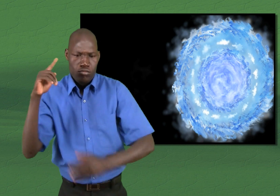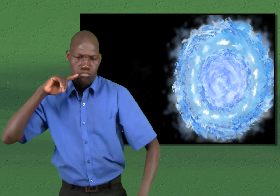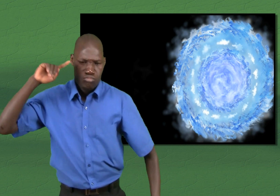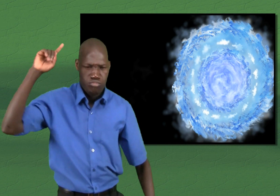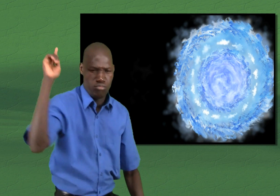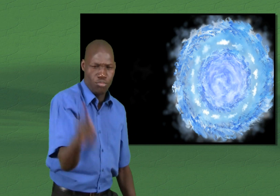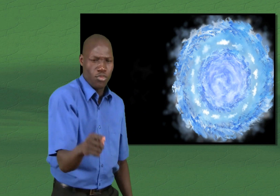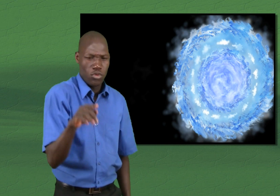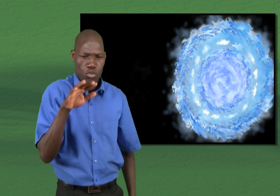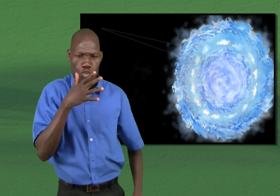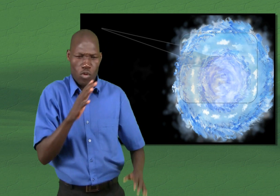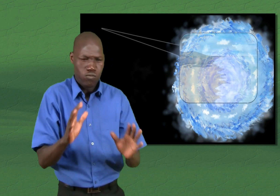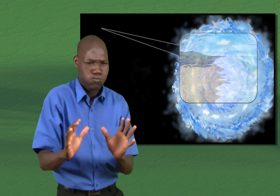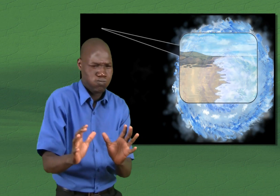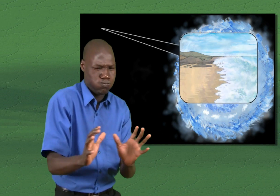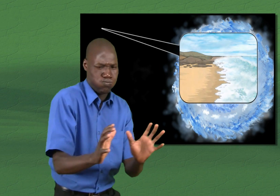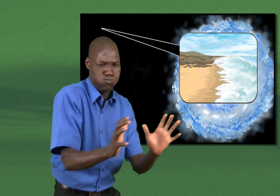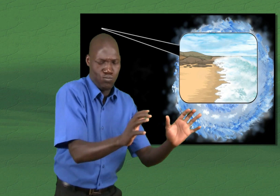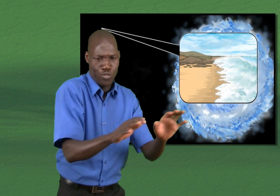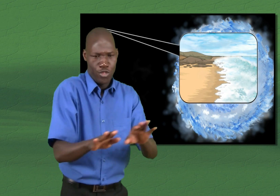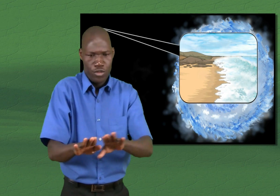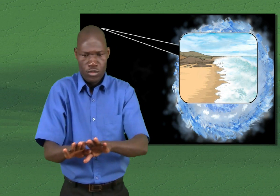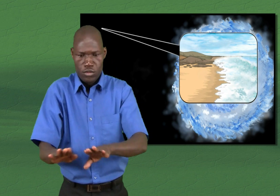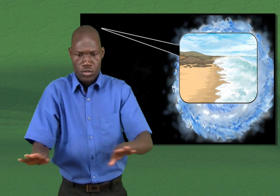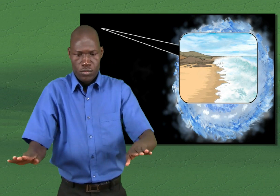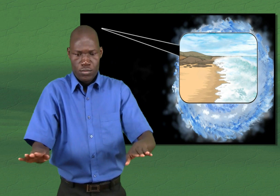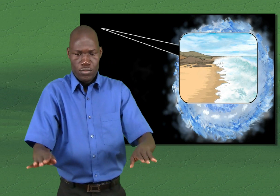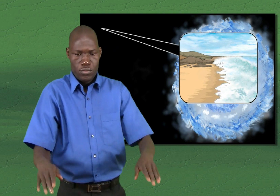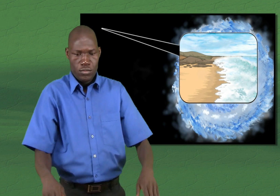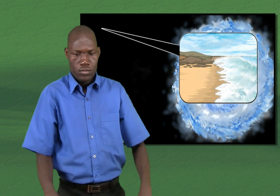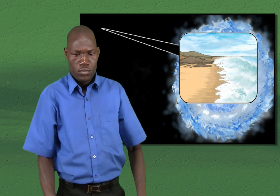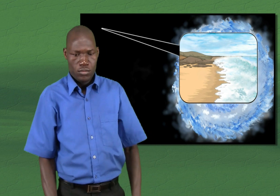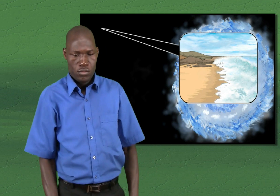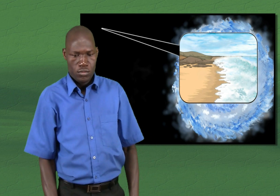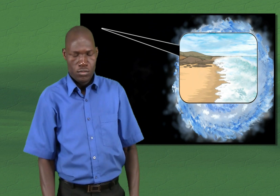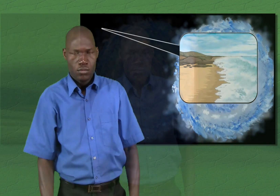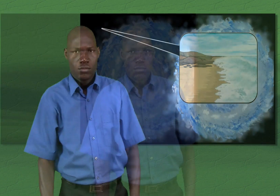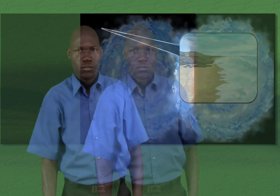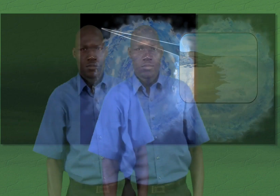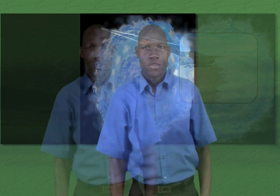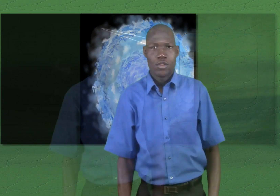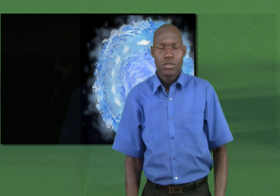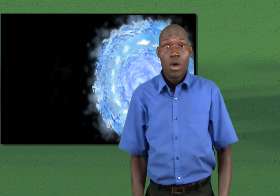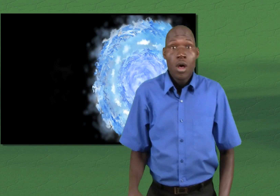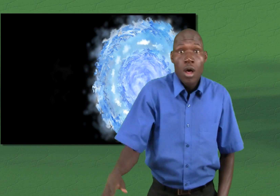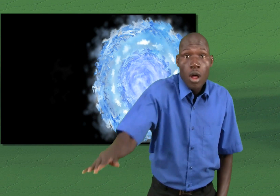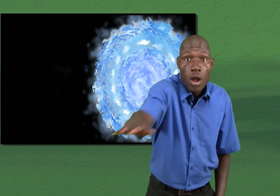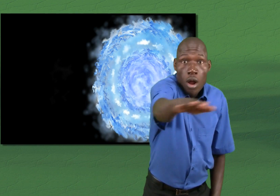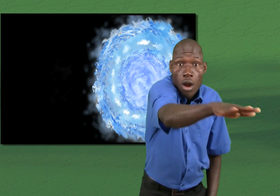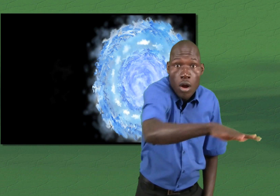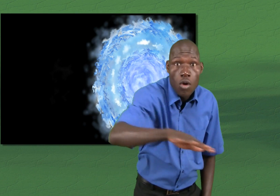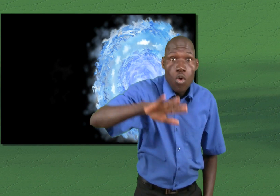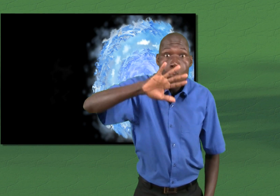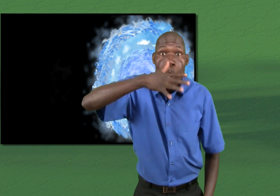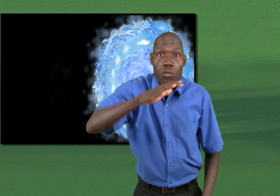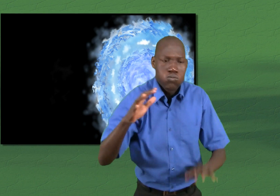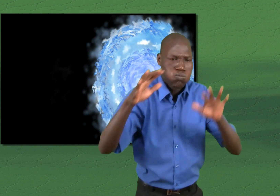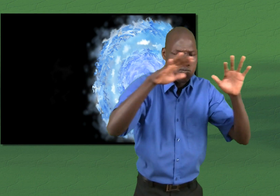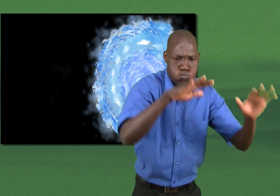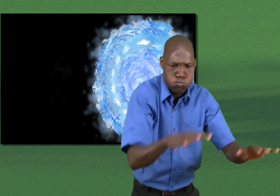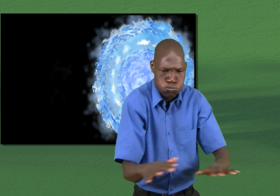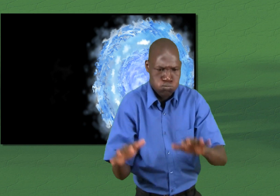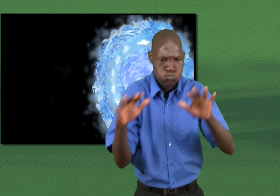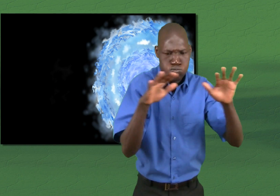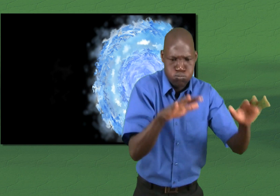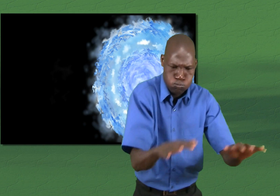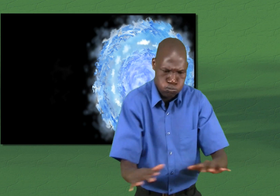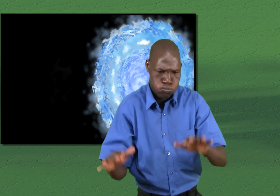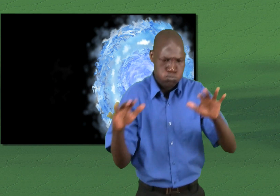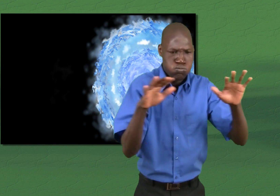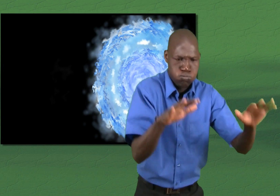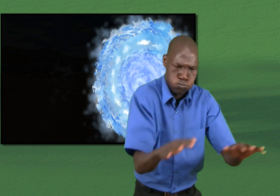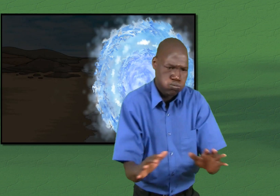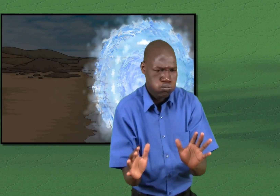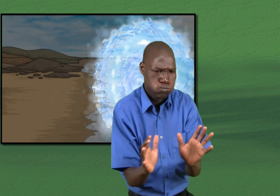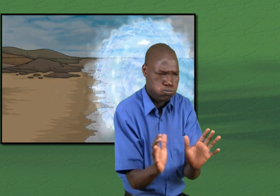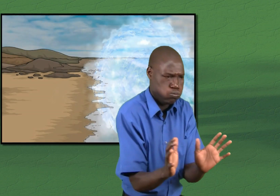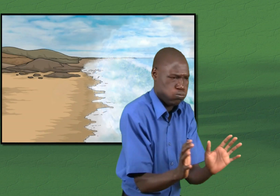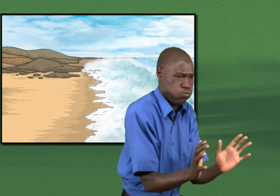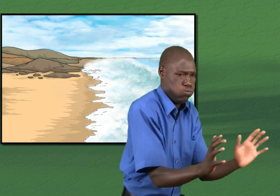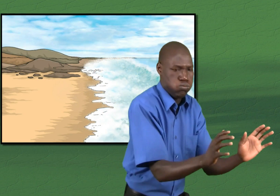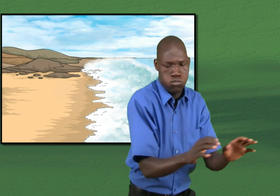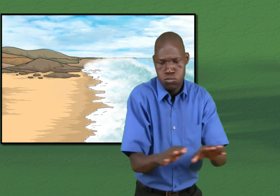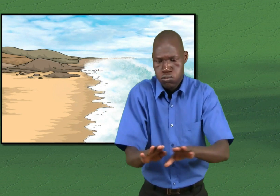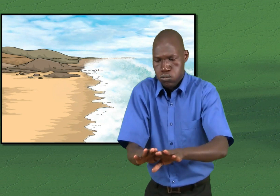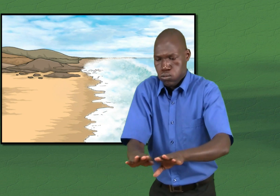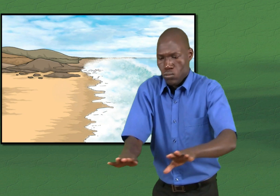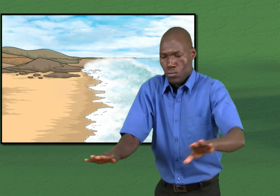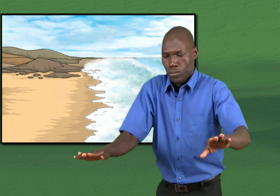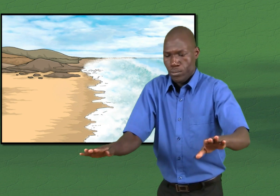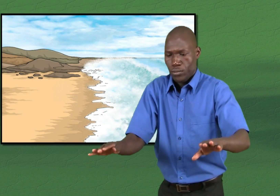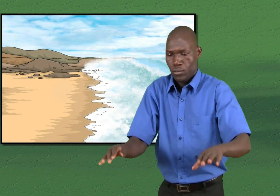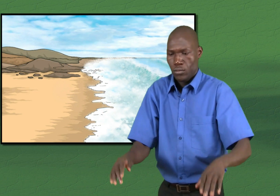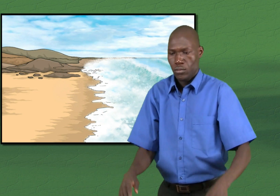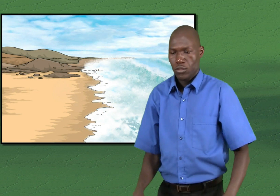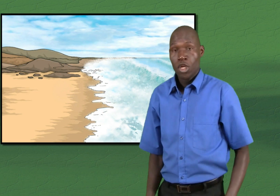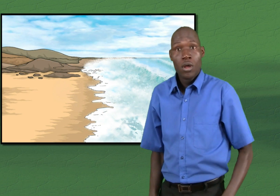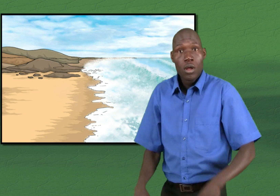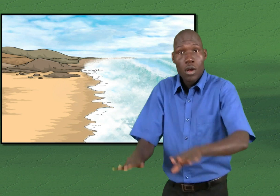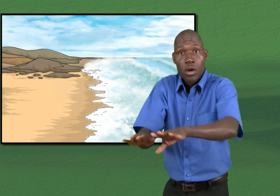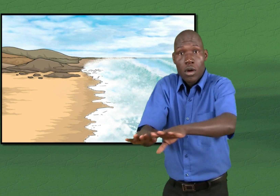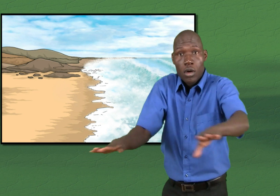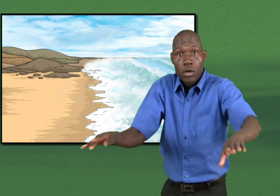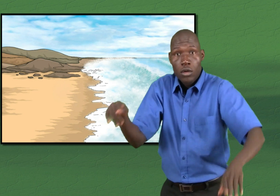And God said, “Let the waters under the sky be gathered into one place, so that the dry land may appear.” And it was so.